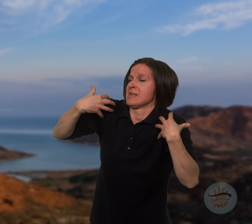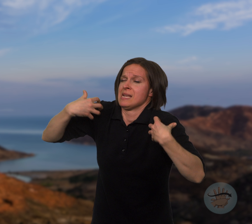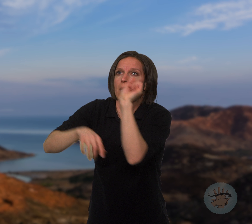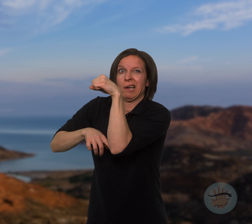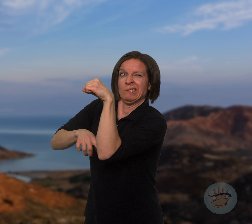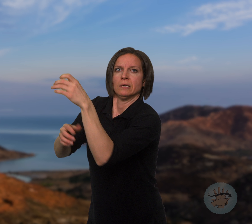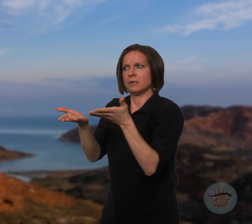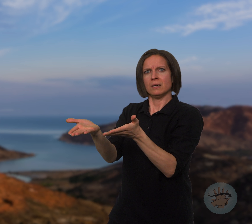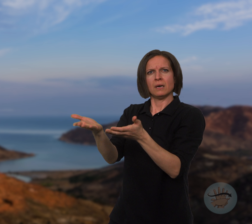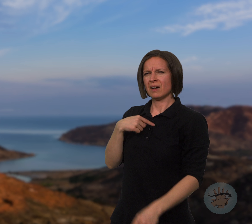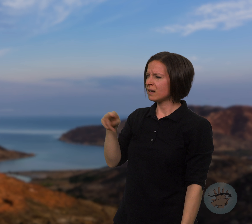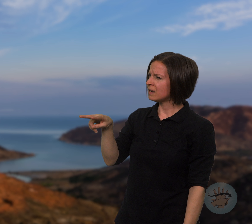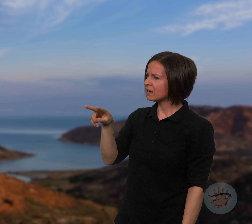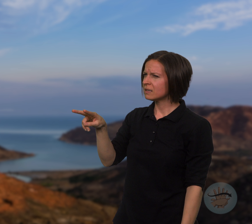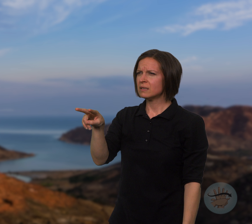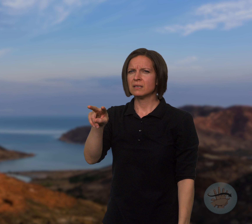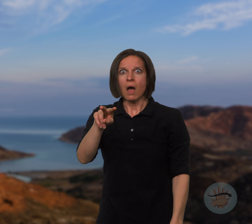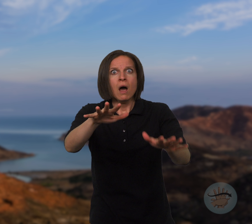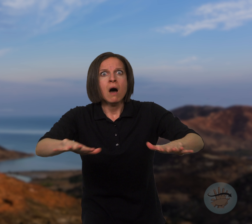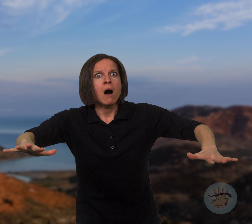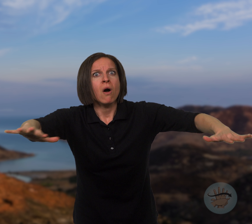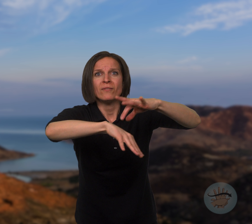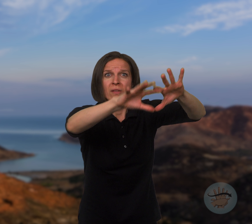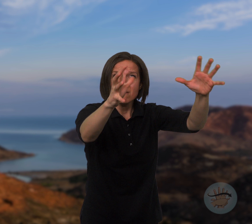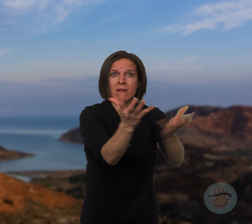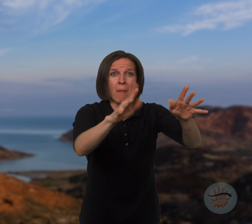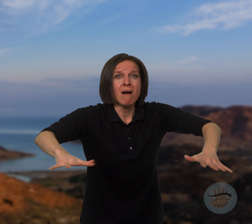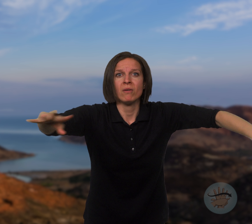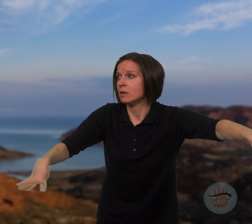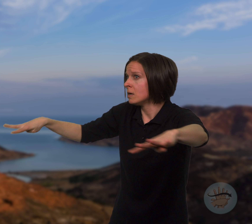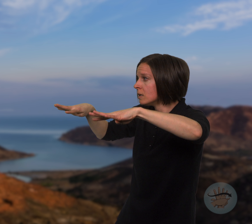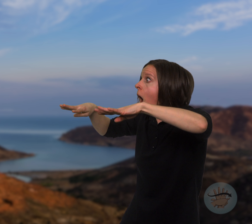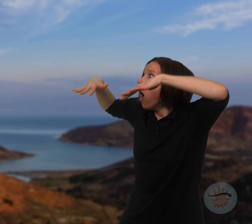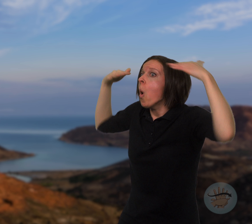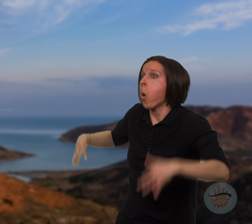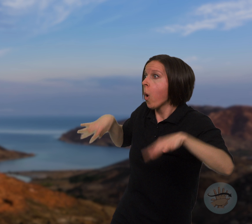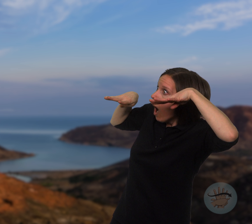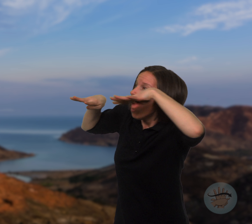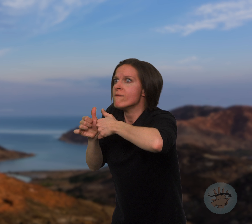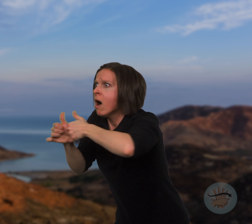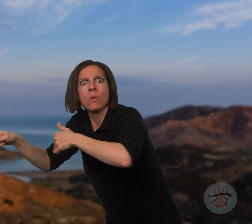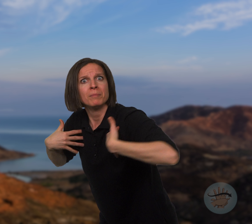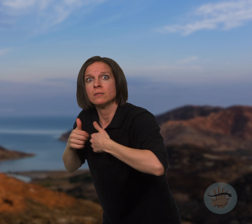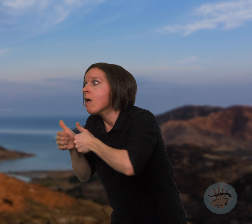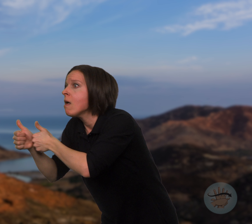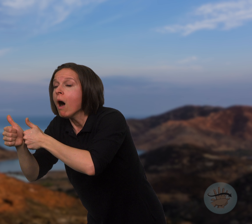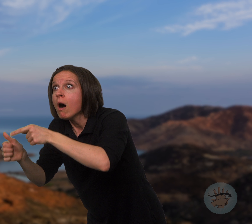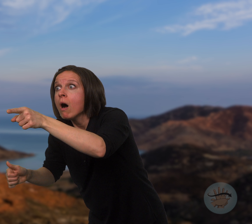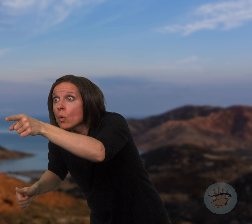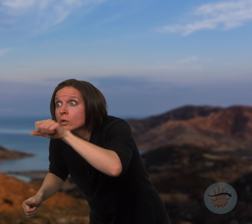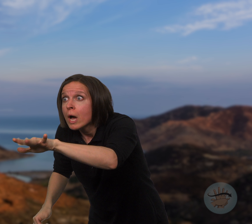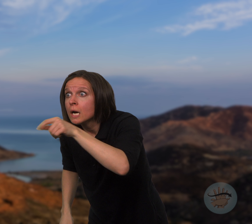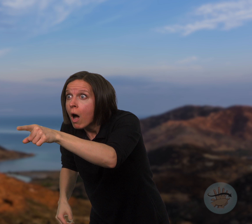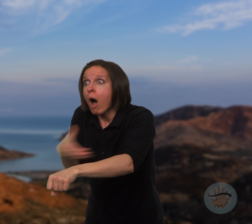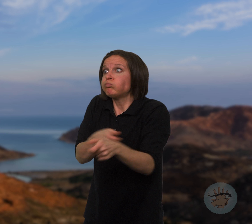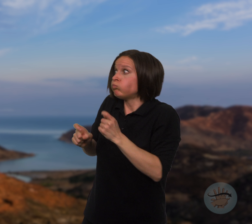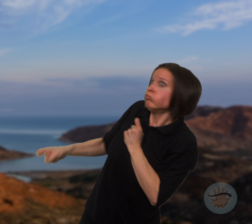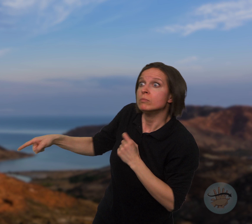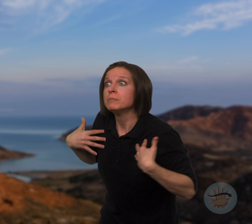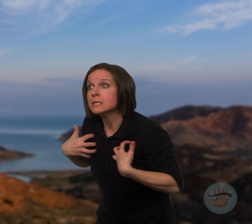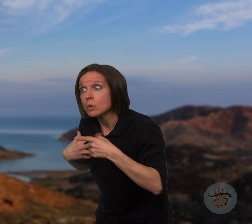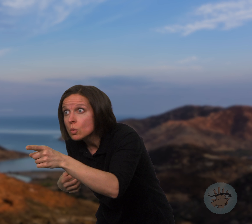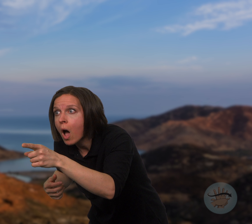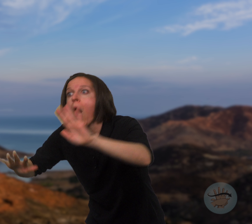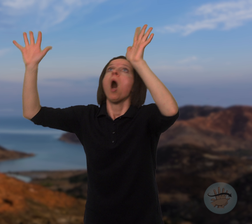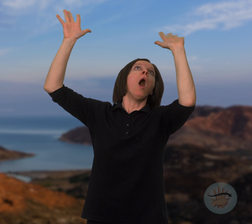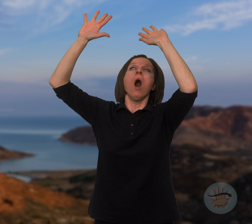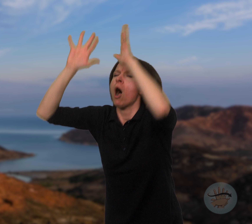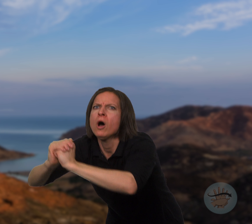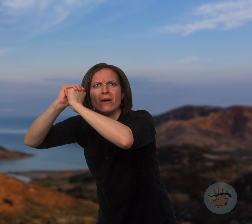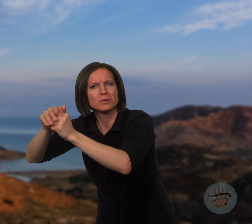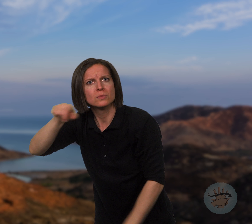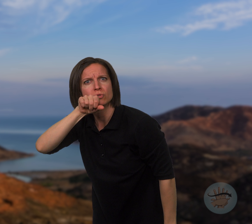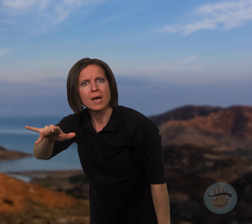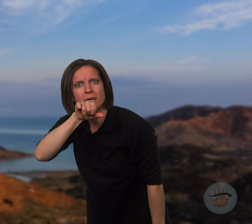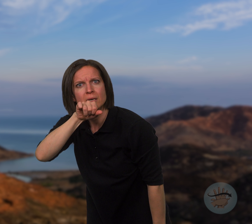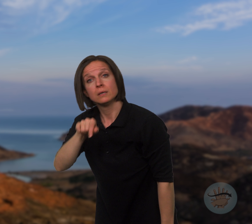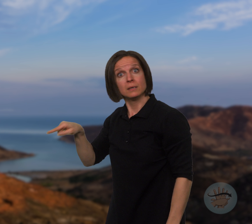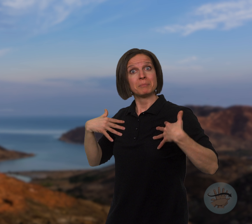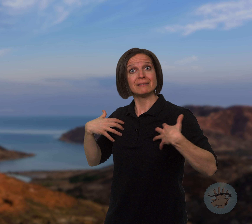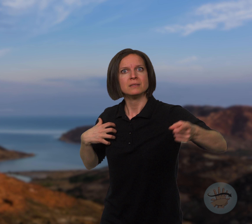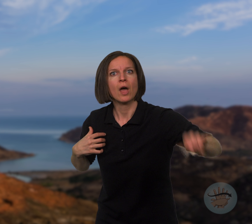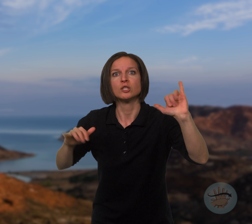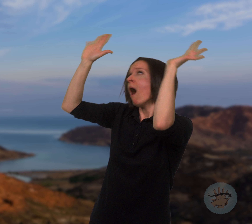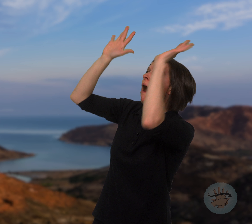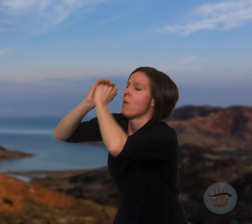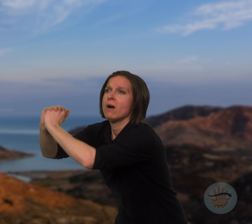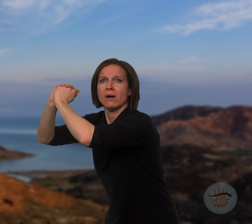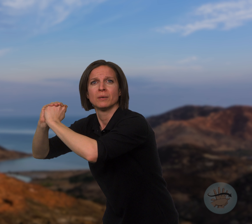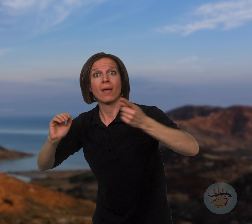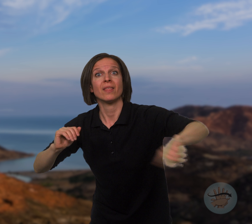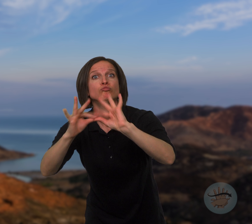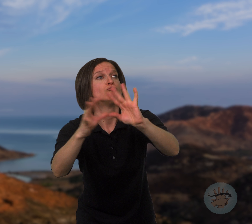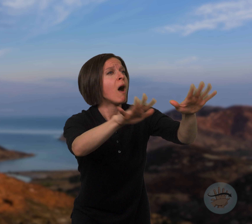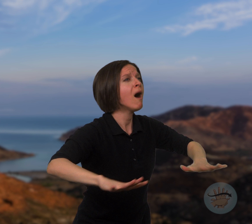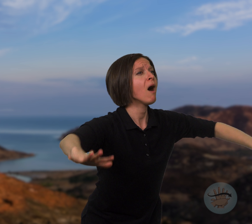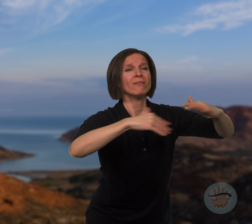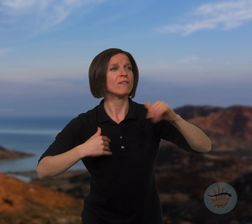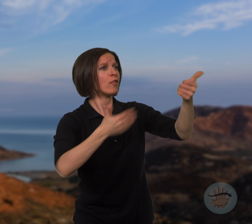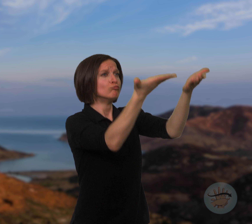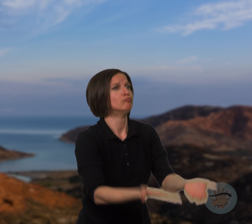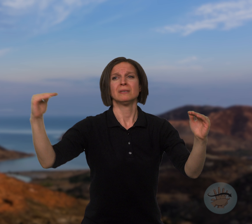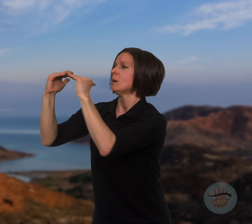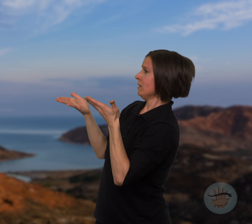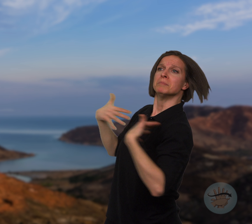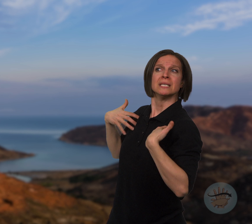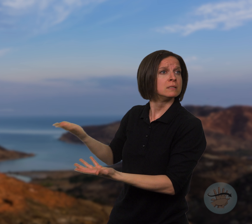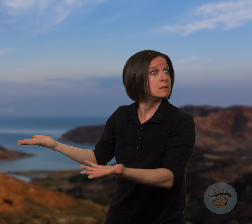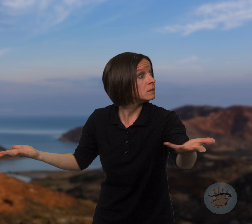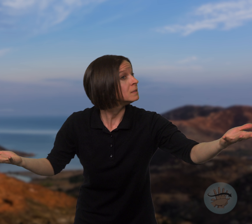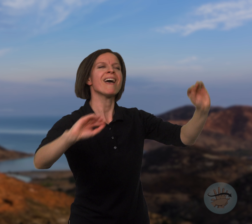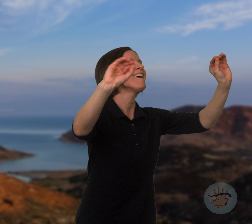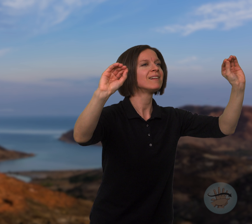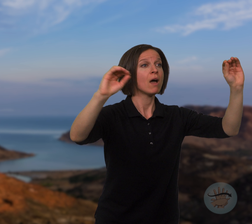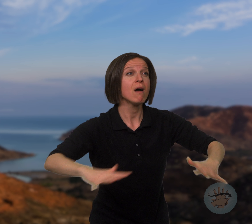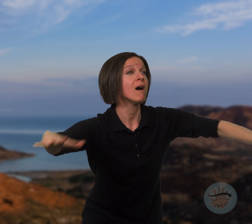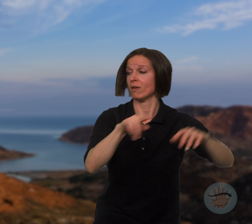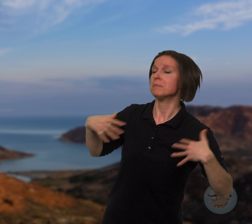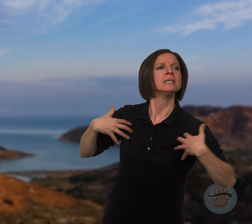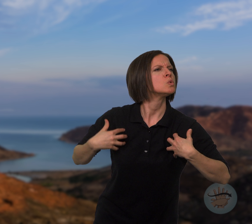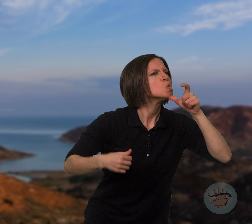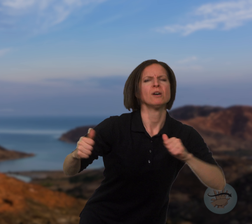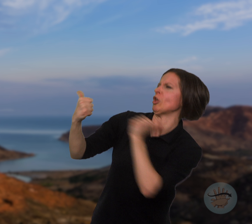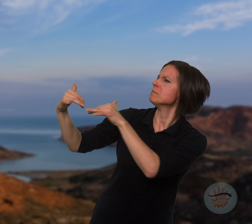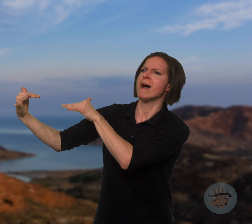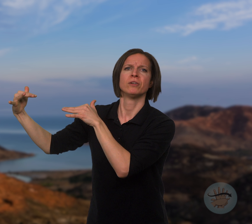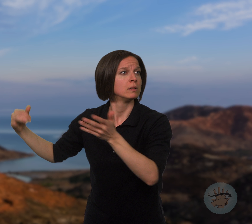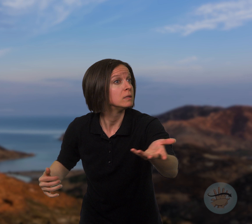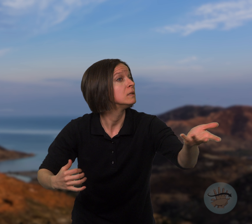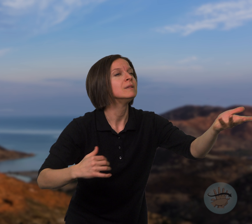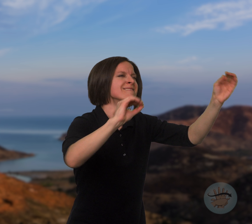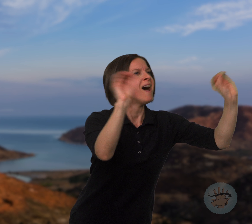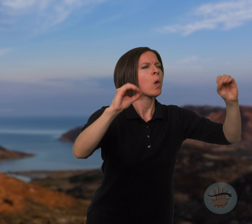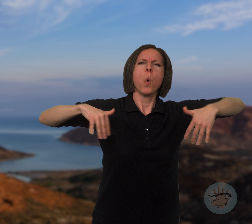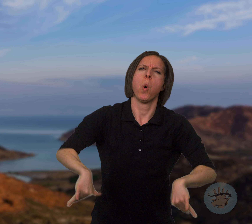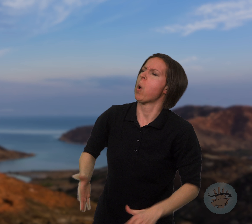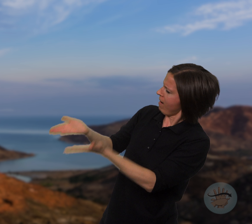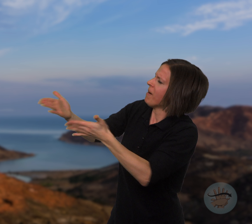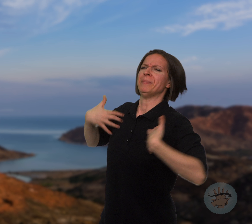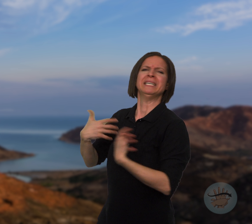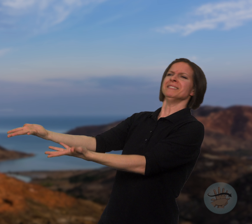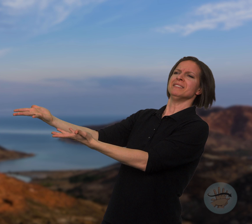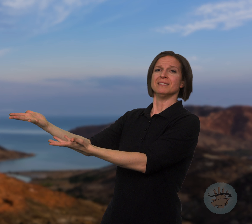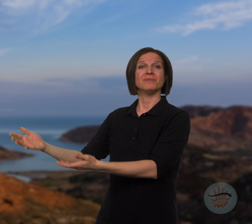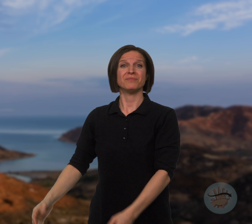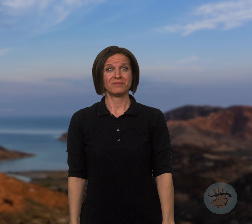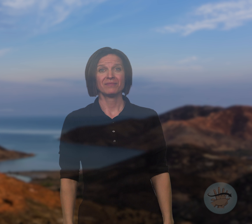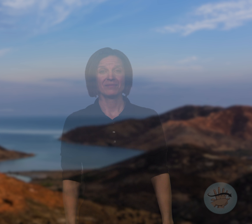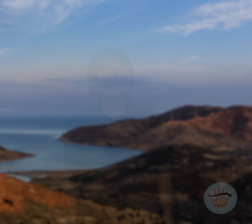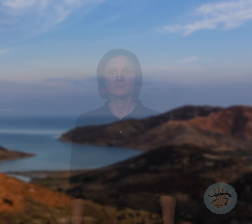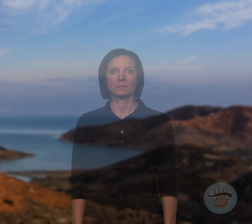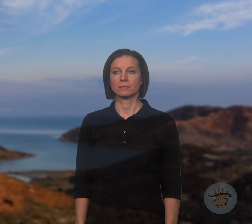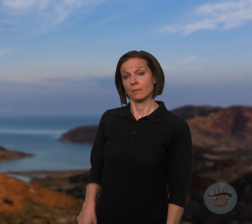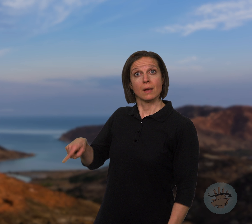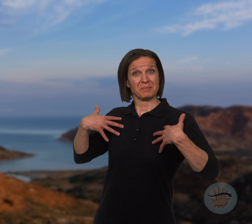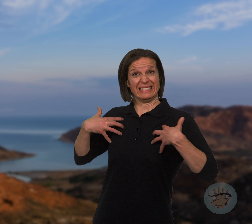They worshiped the dragon who had given authority to the beast, and they worshiped the beast, saying, “Who is like the beast, and who can wage war against it?”